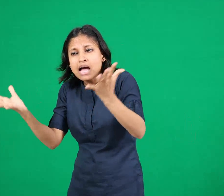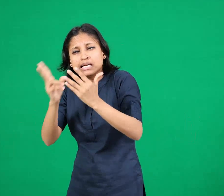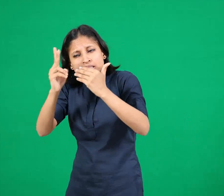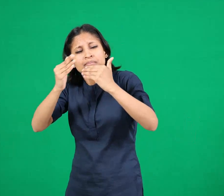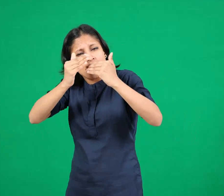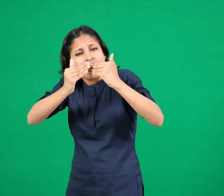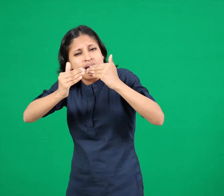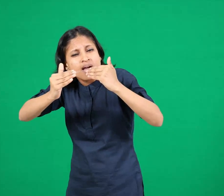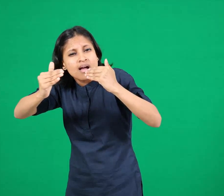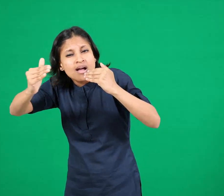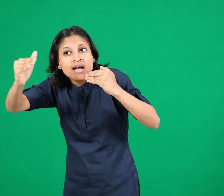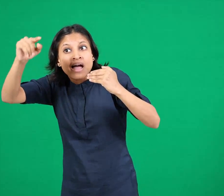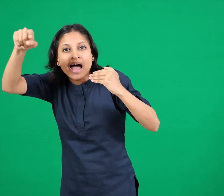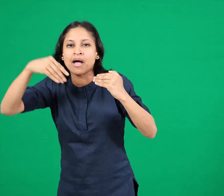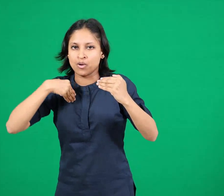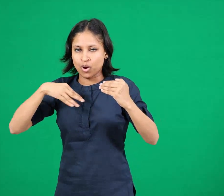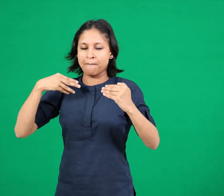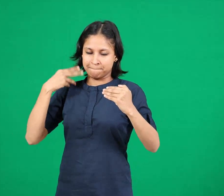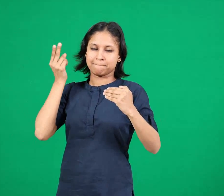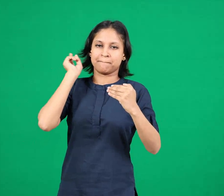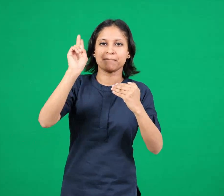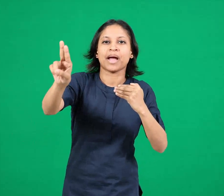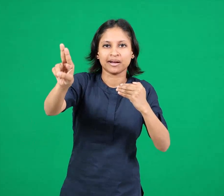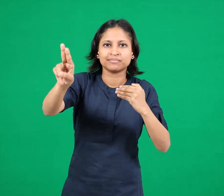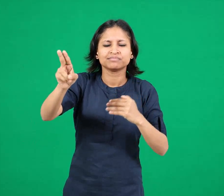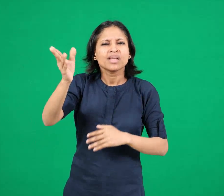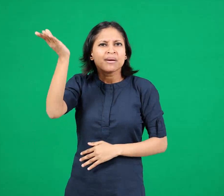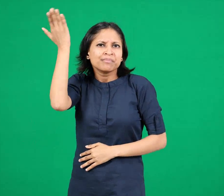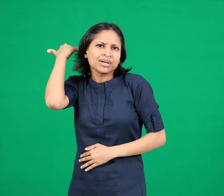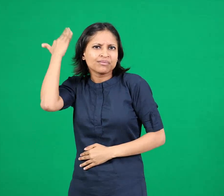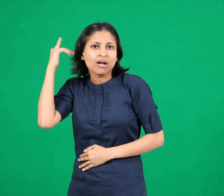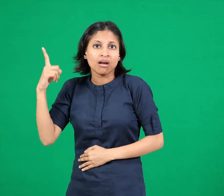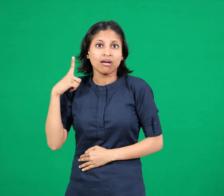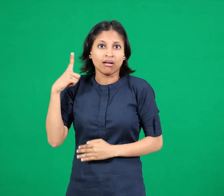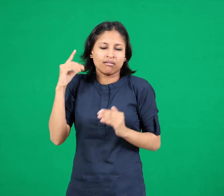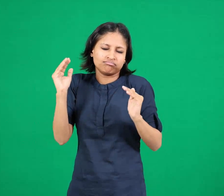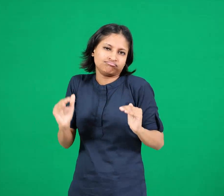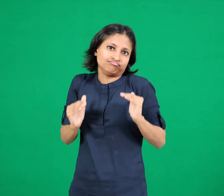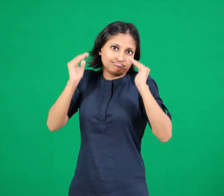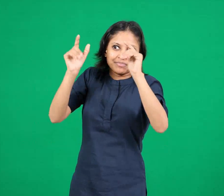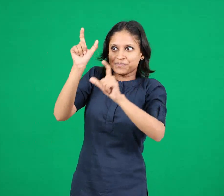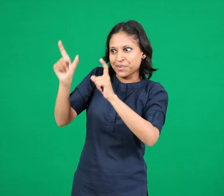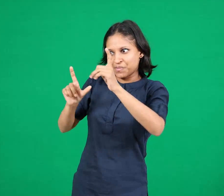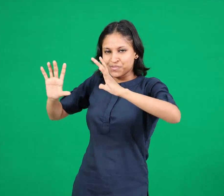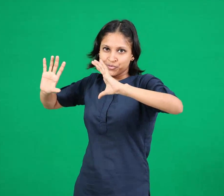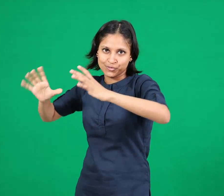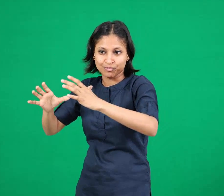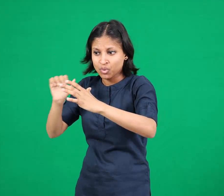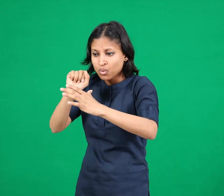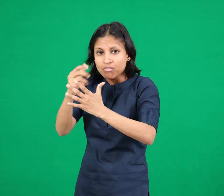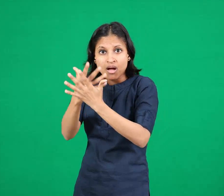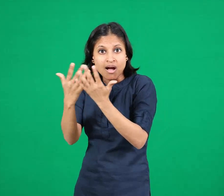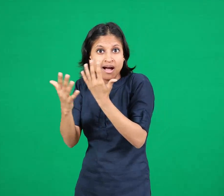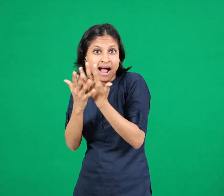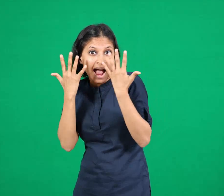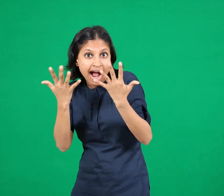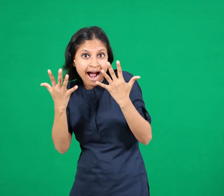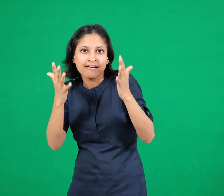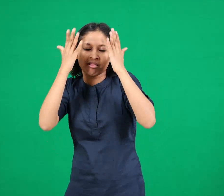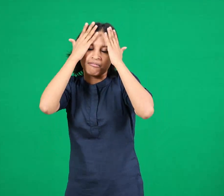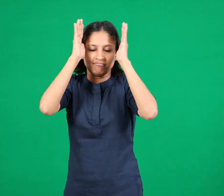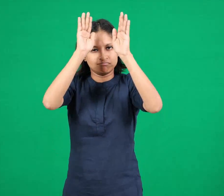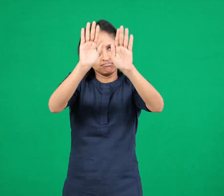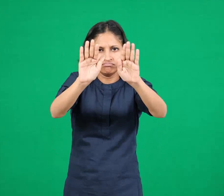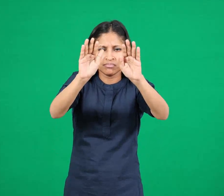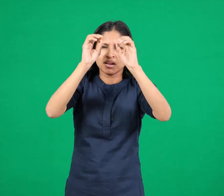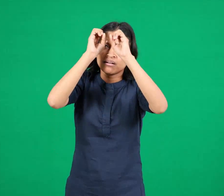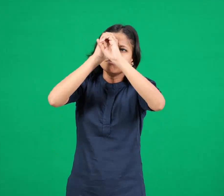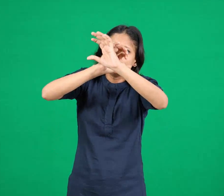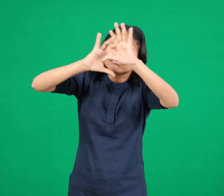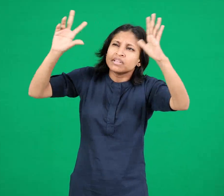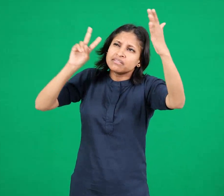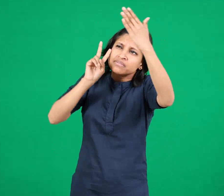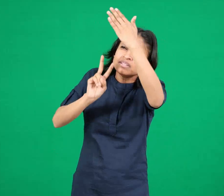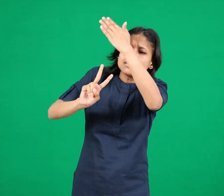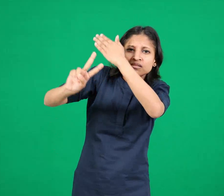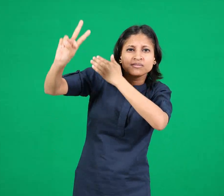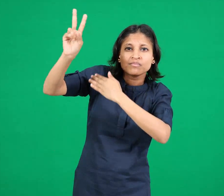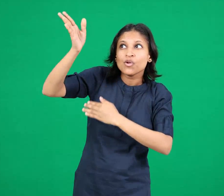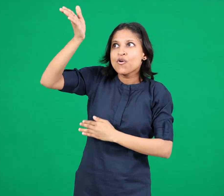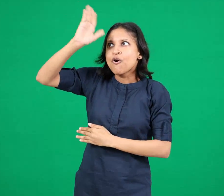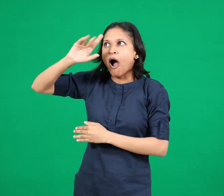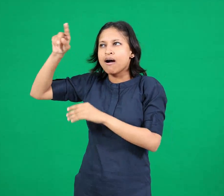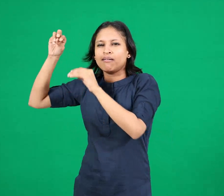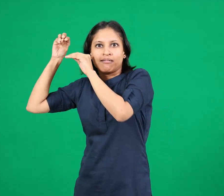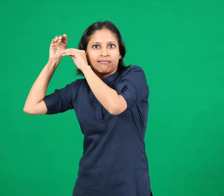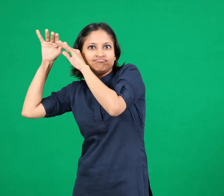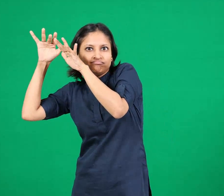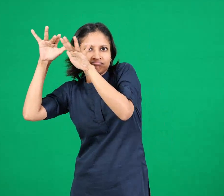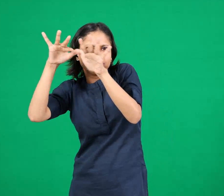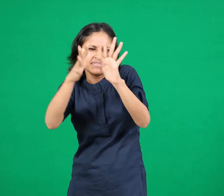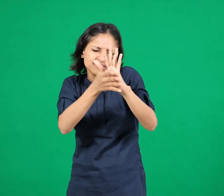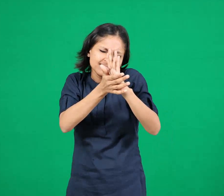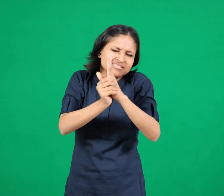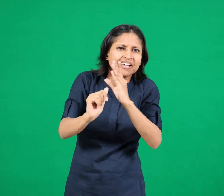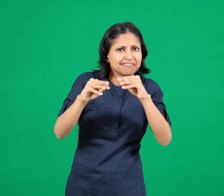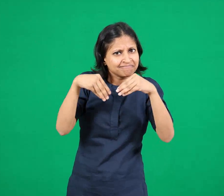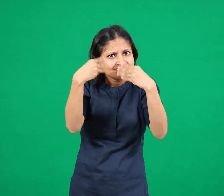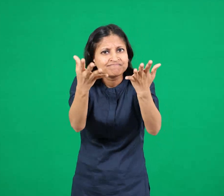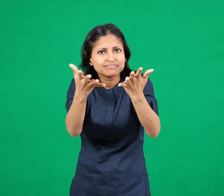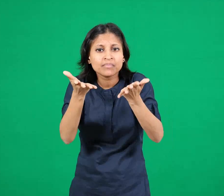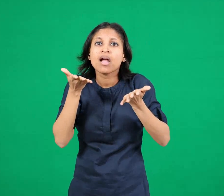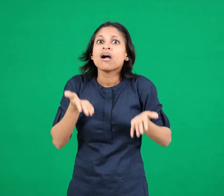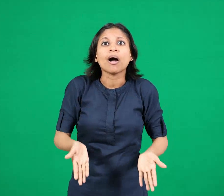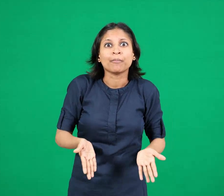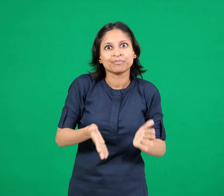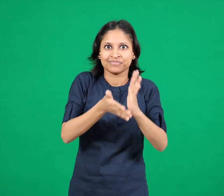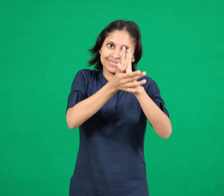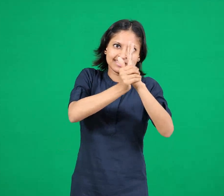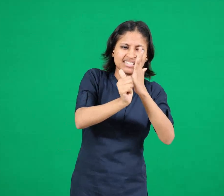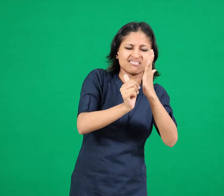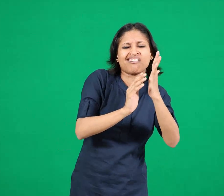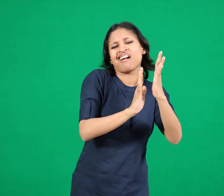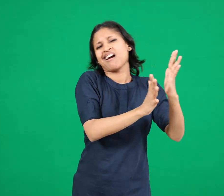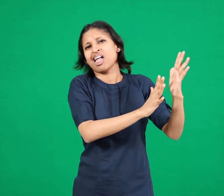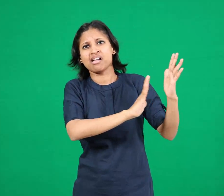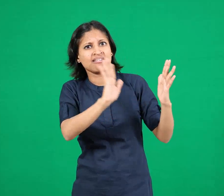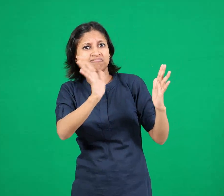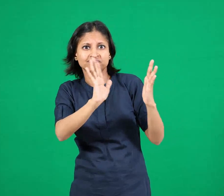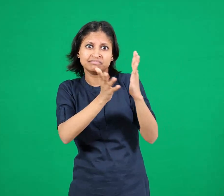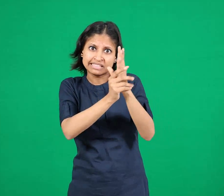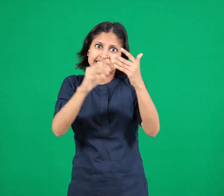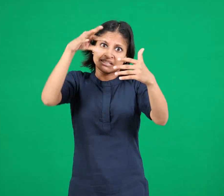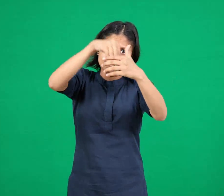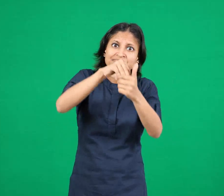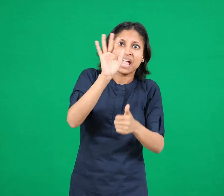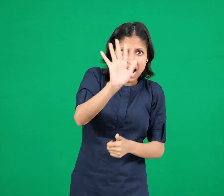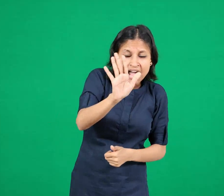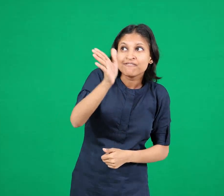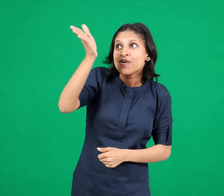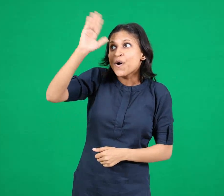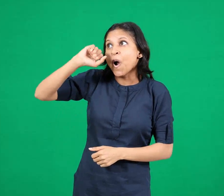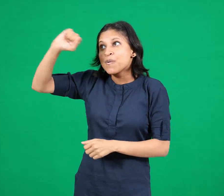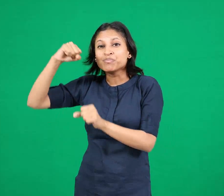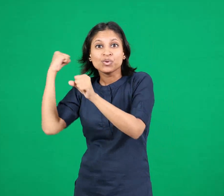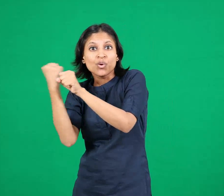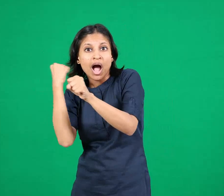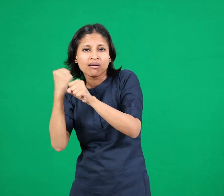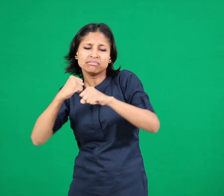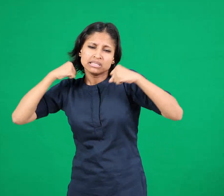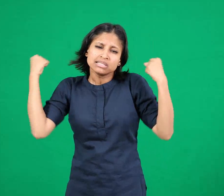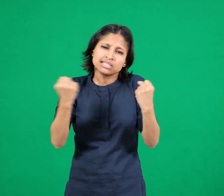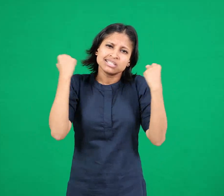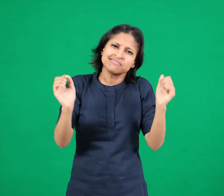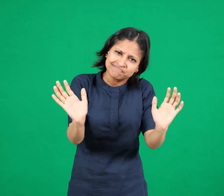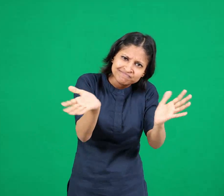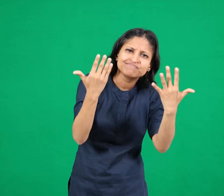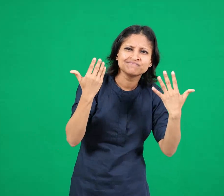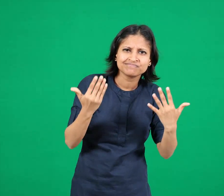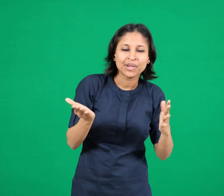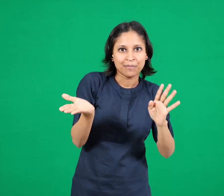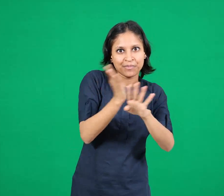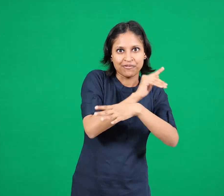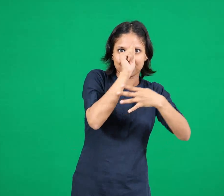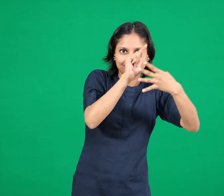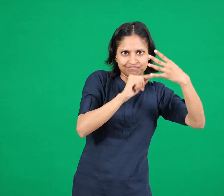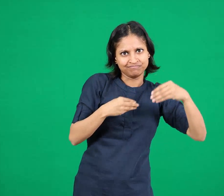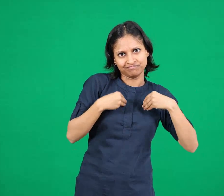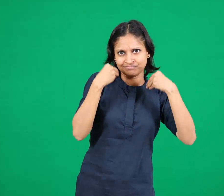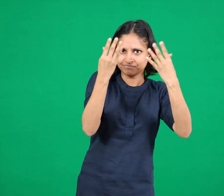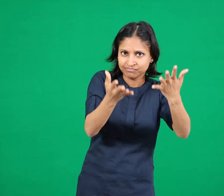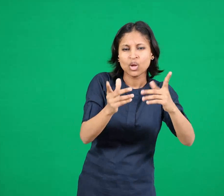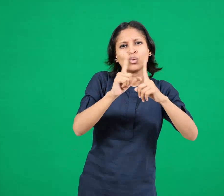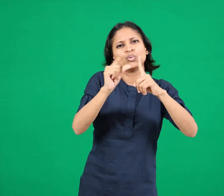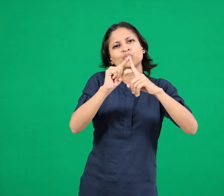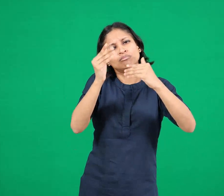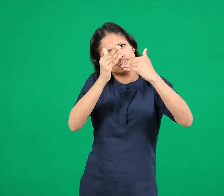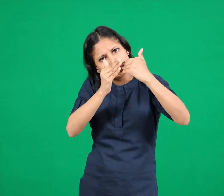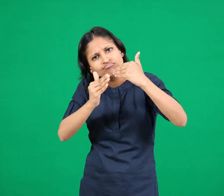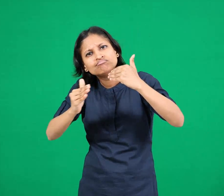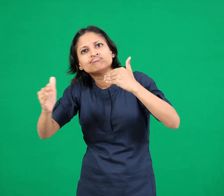Do not neglect the gift that is in you, which was given you through the prophecy spoken over you at the laying on of the hands of the elders.